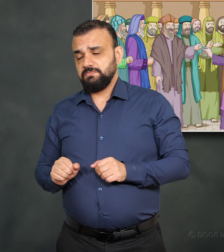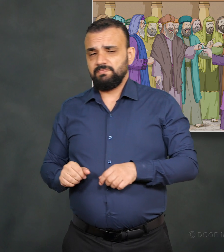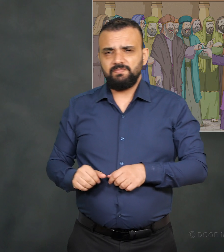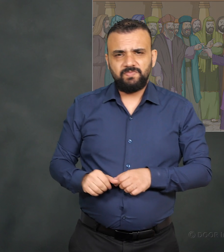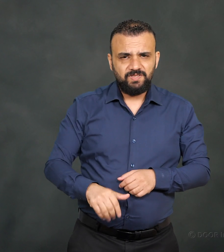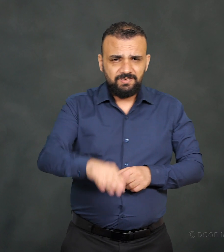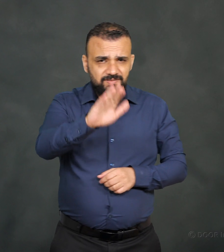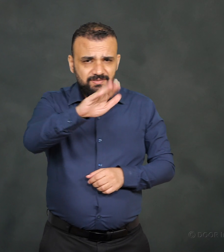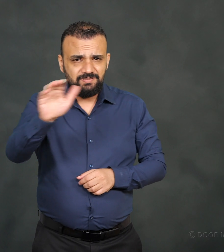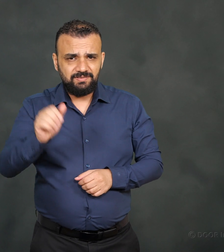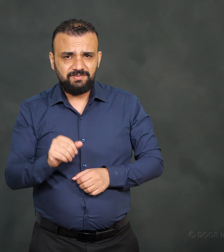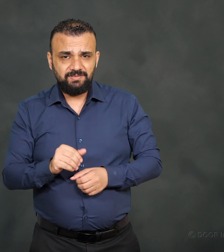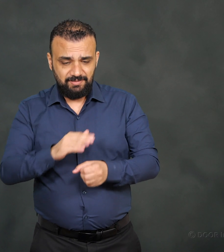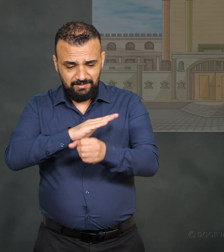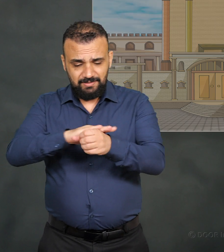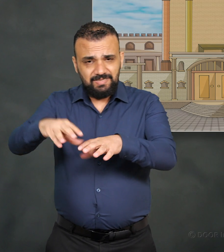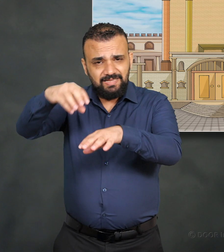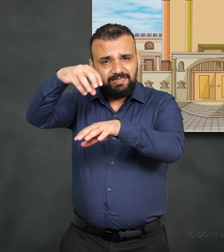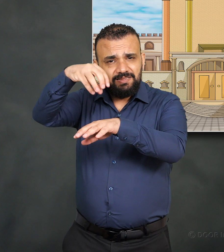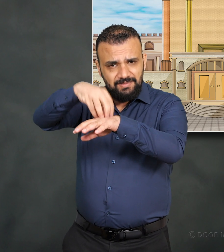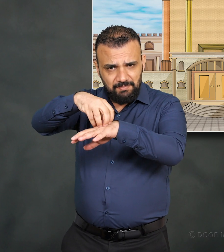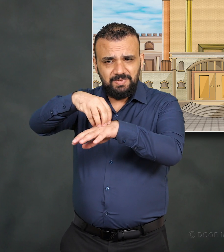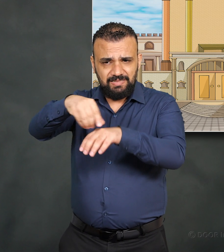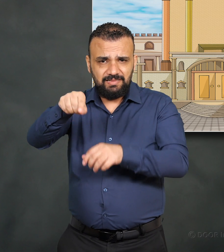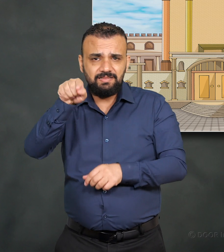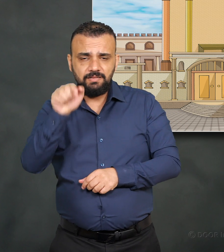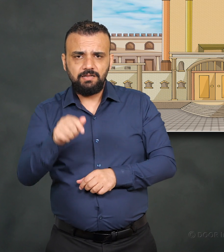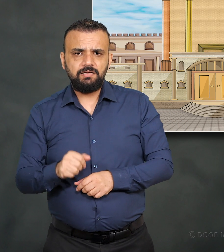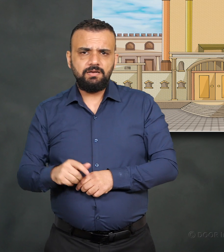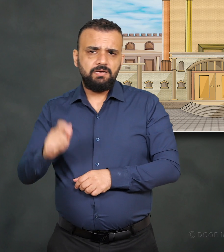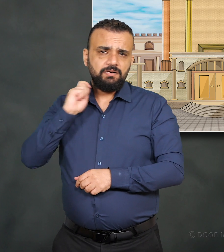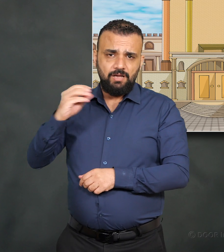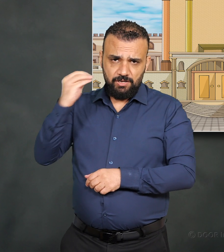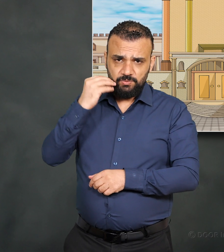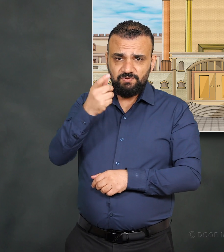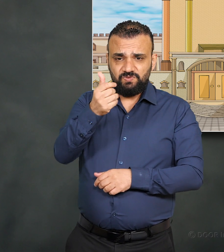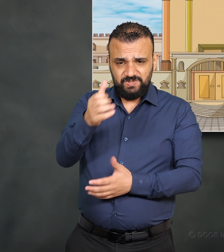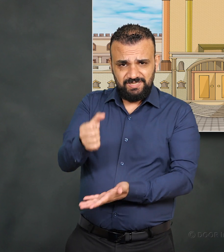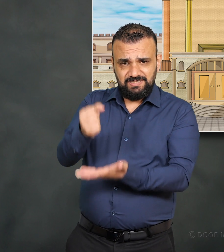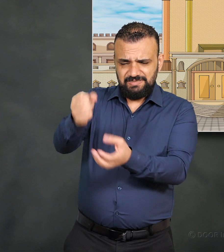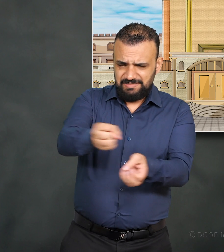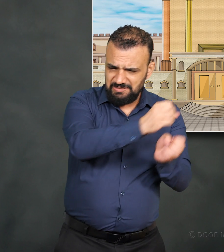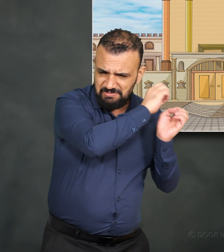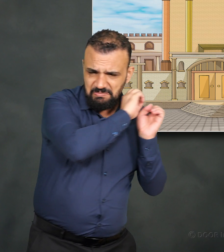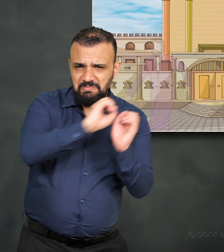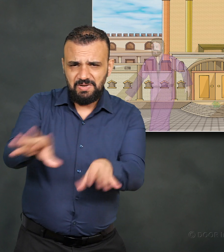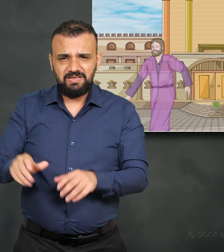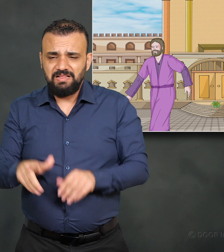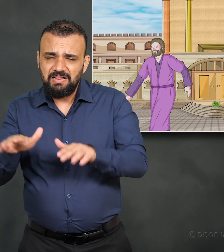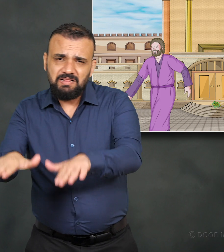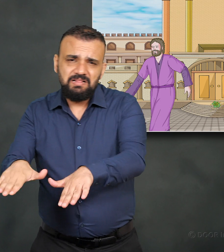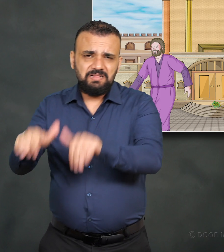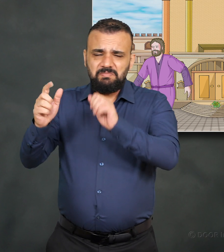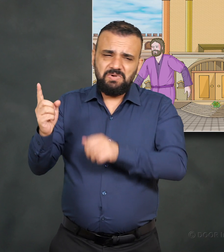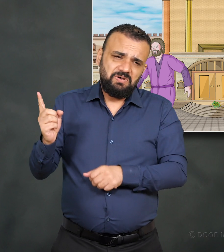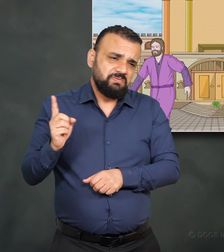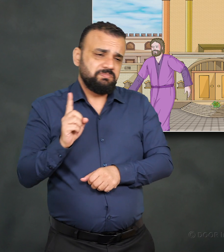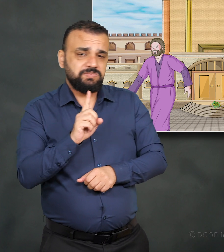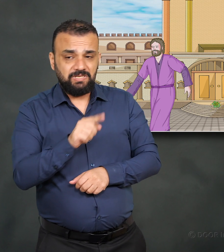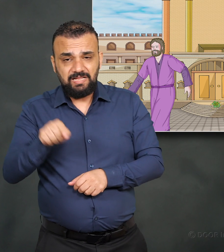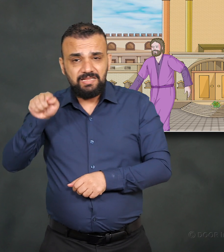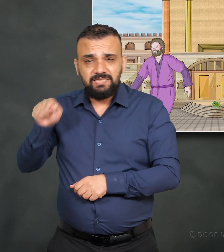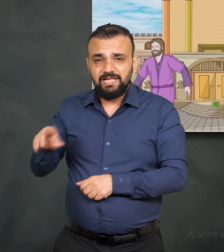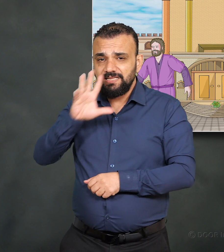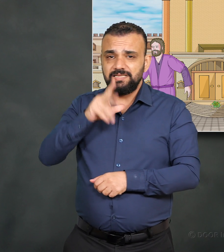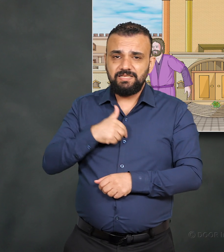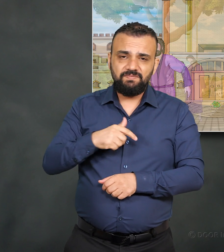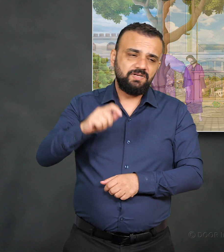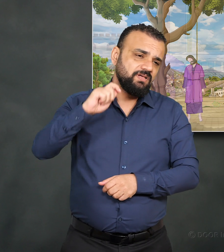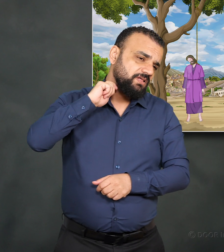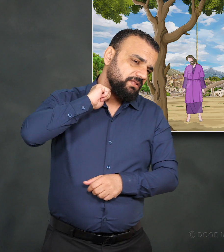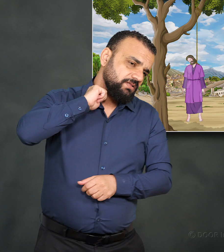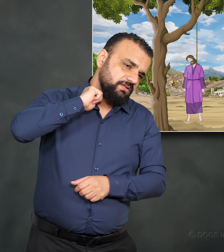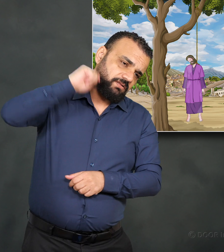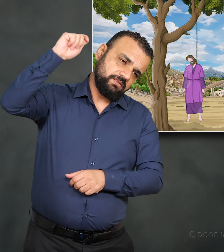So Judas threw the silver into the temple and left.